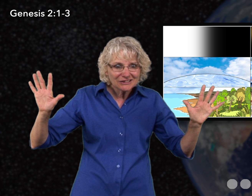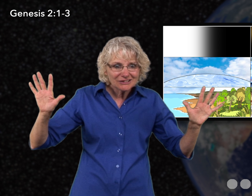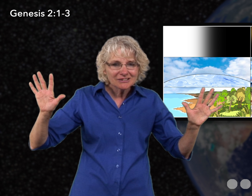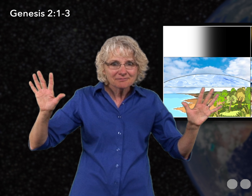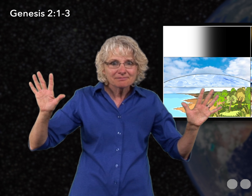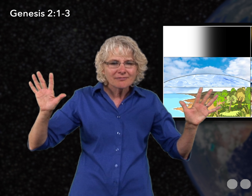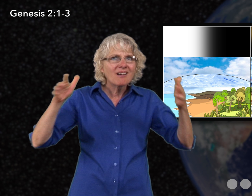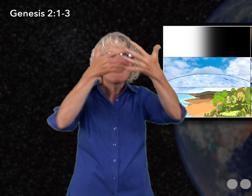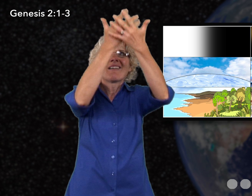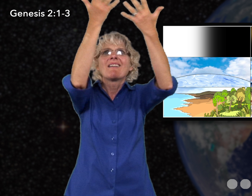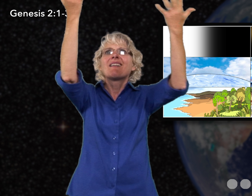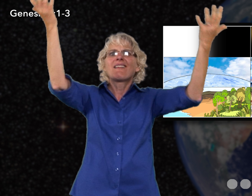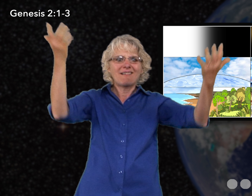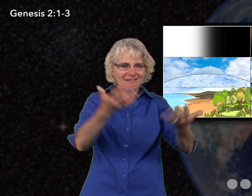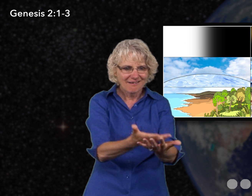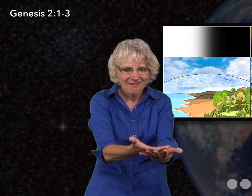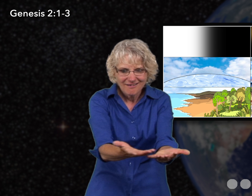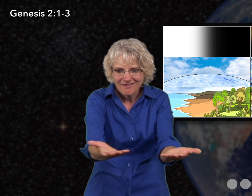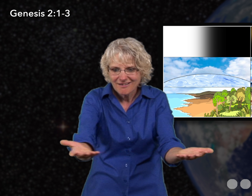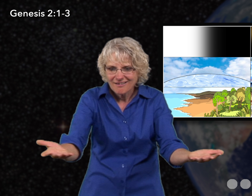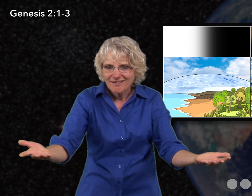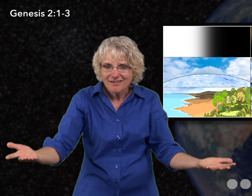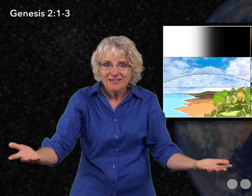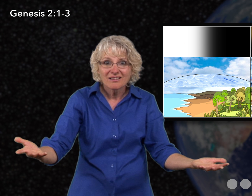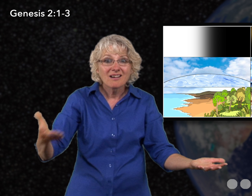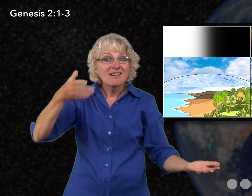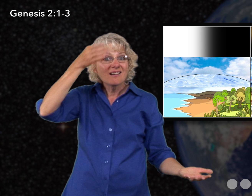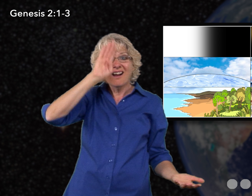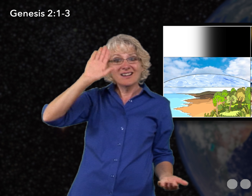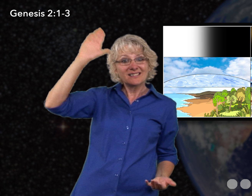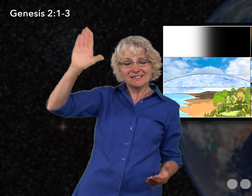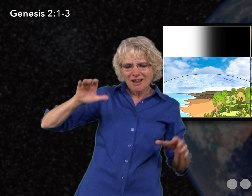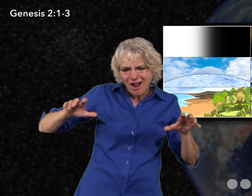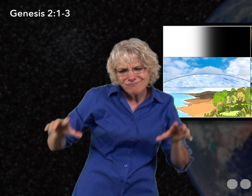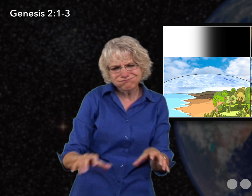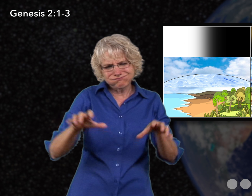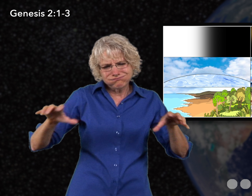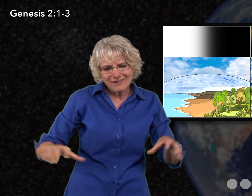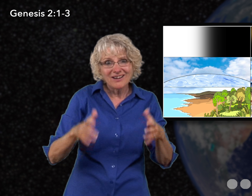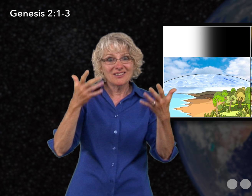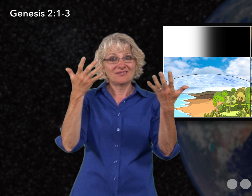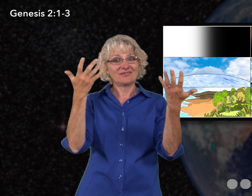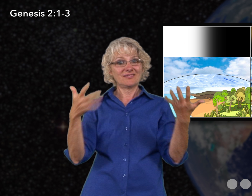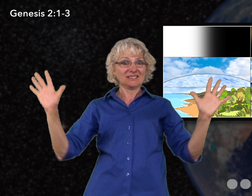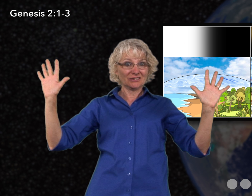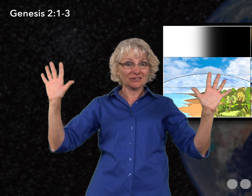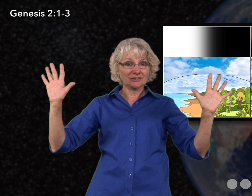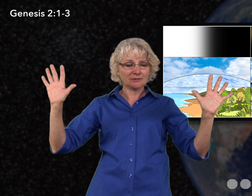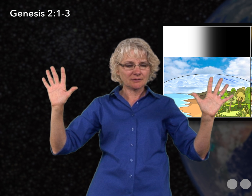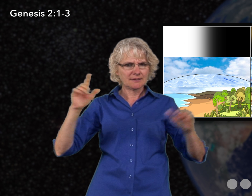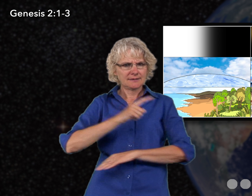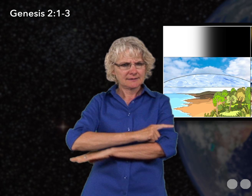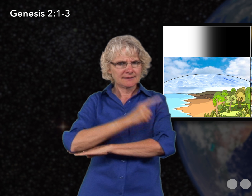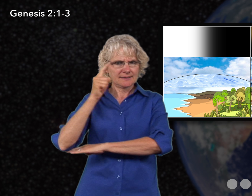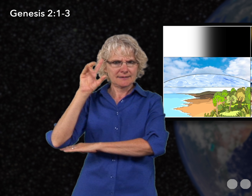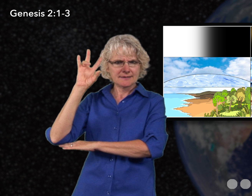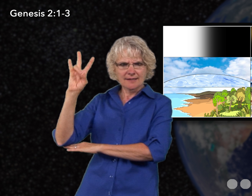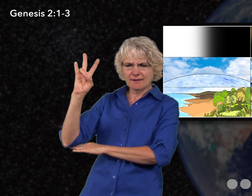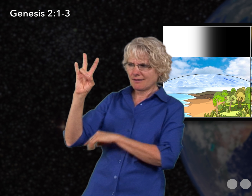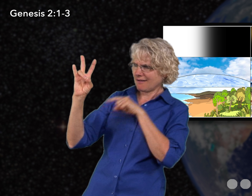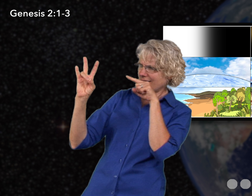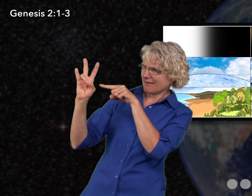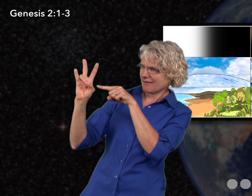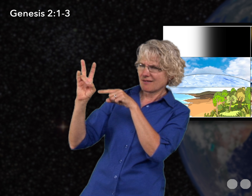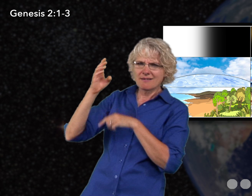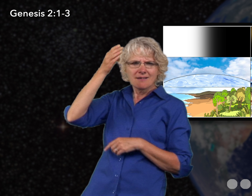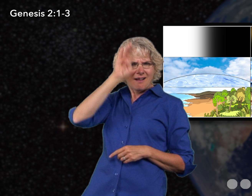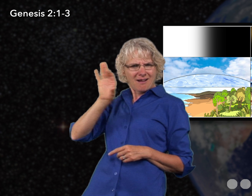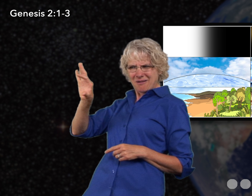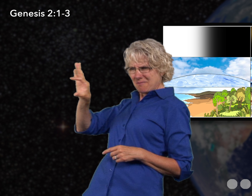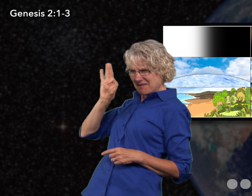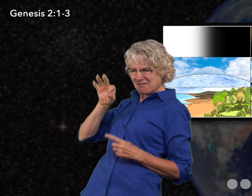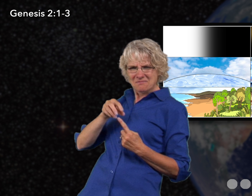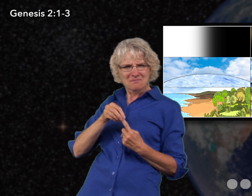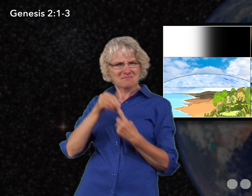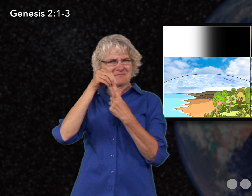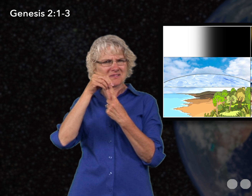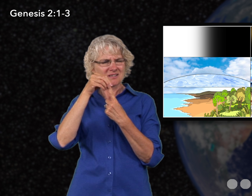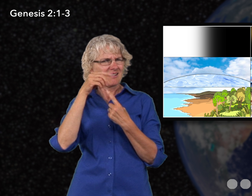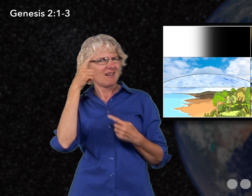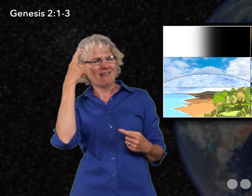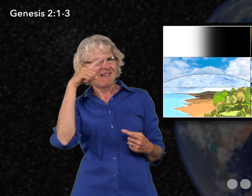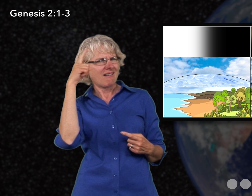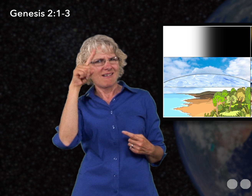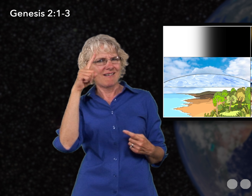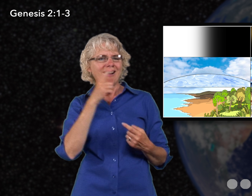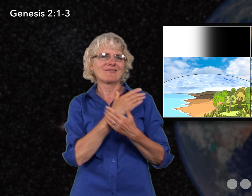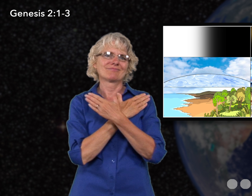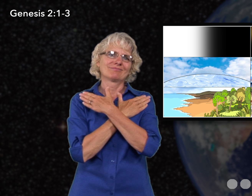so on that day He rested from all His work.